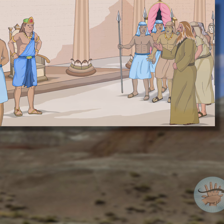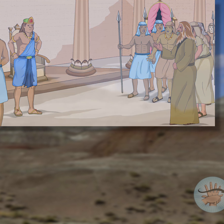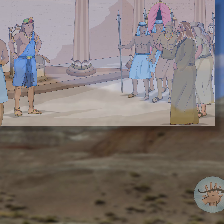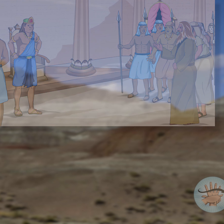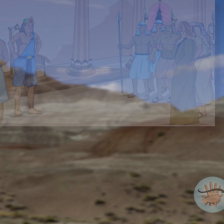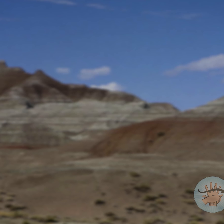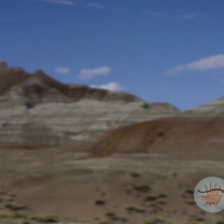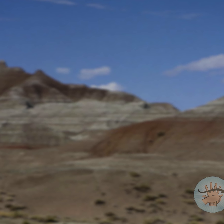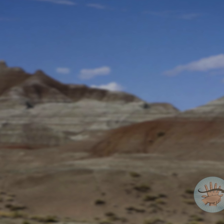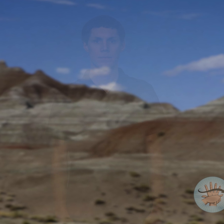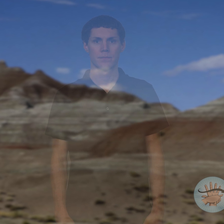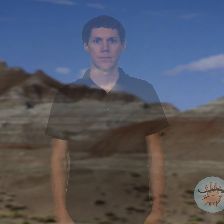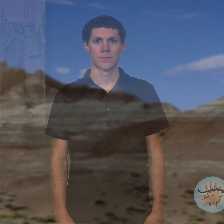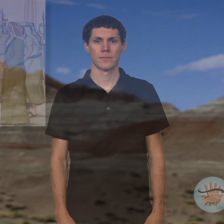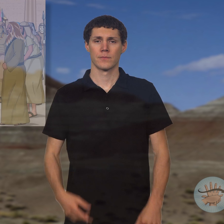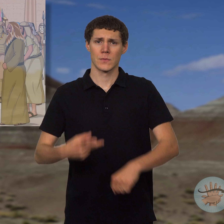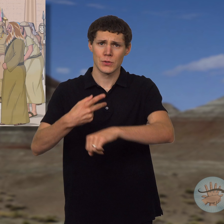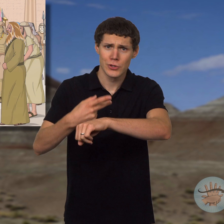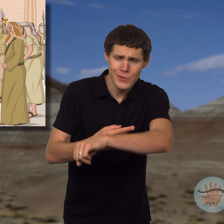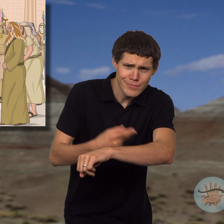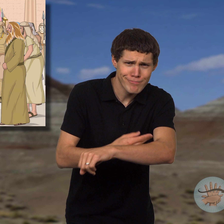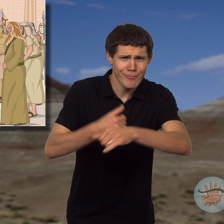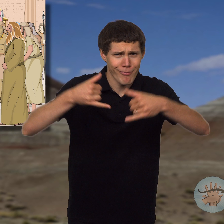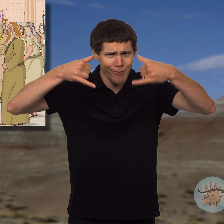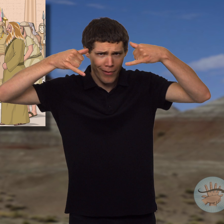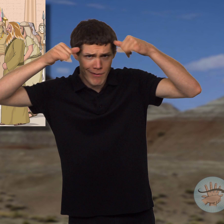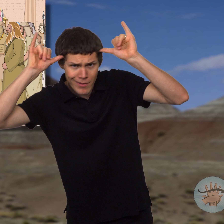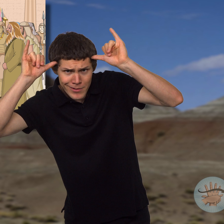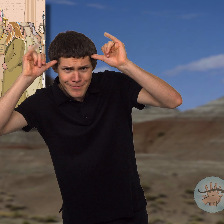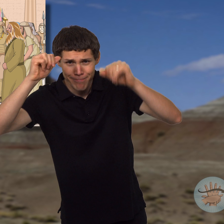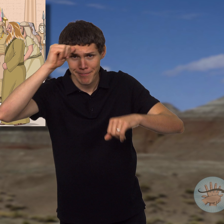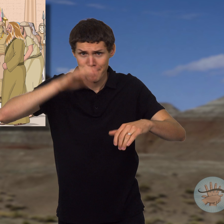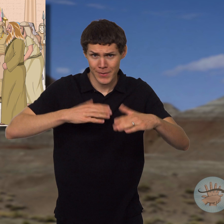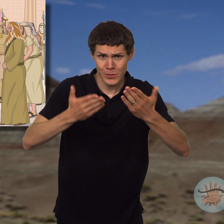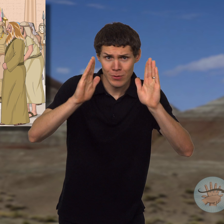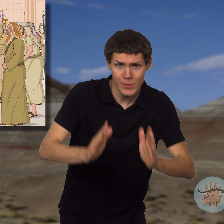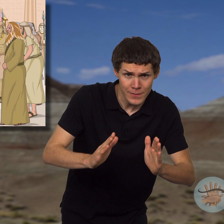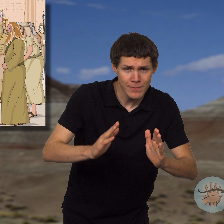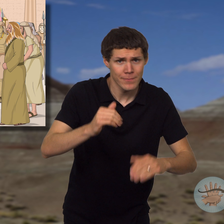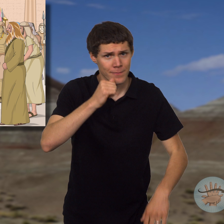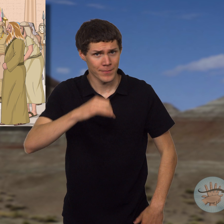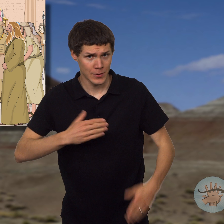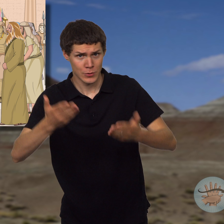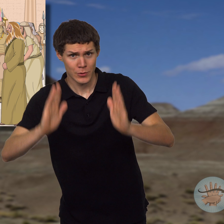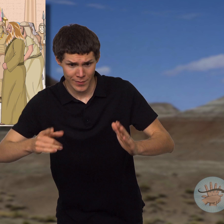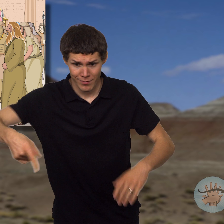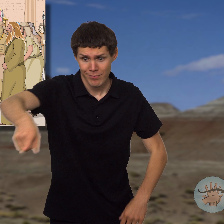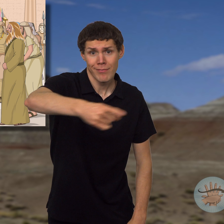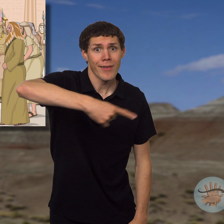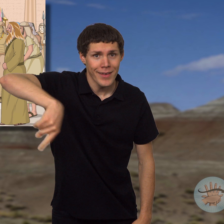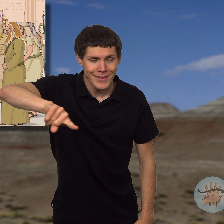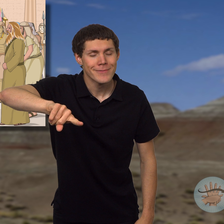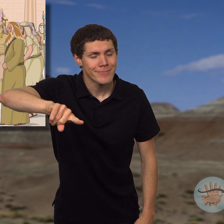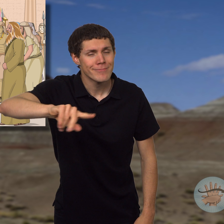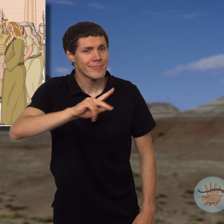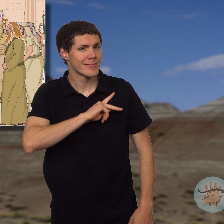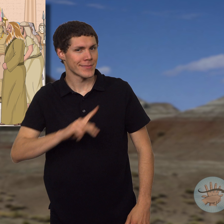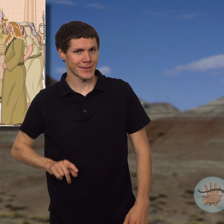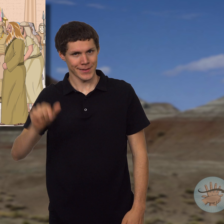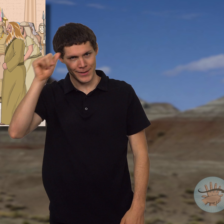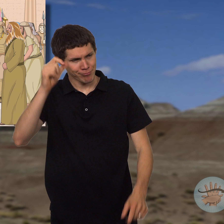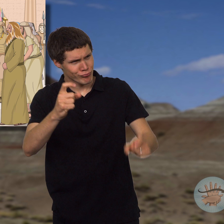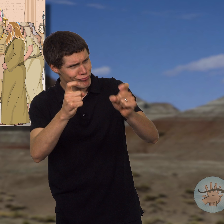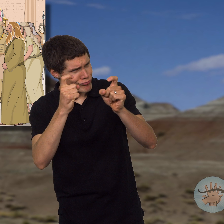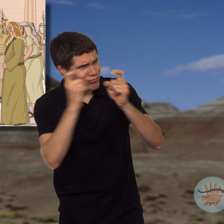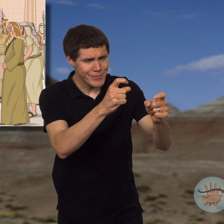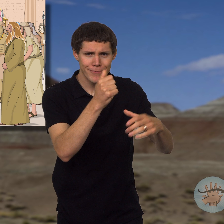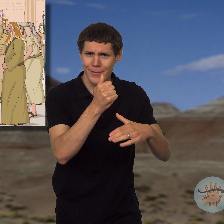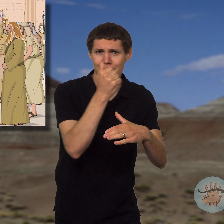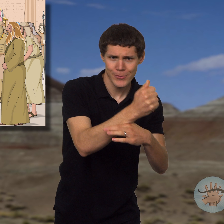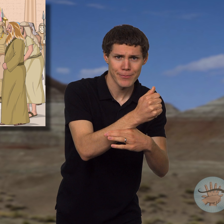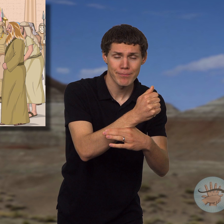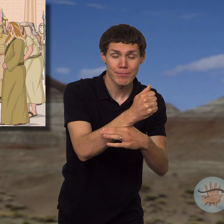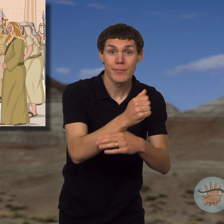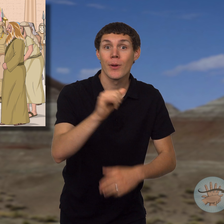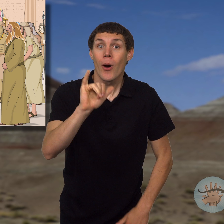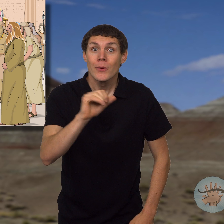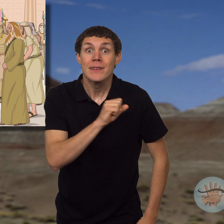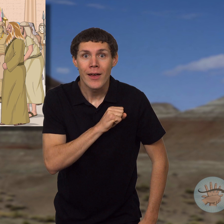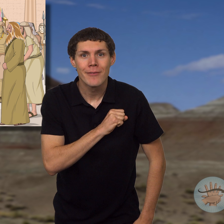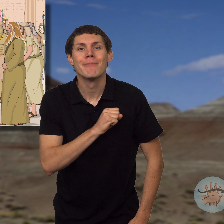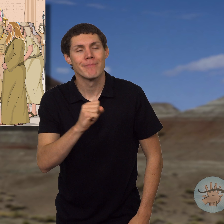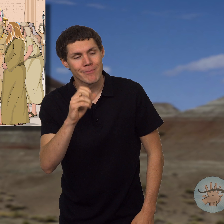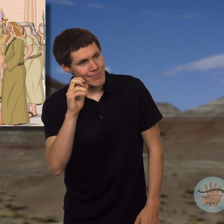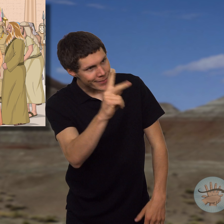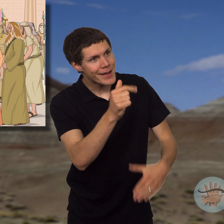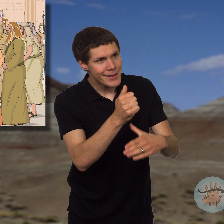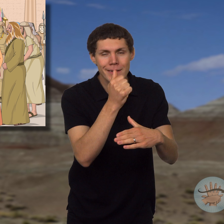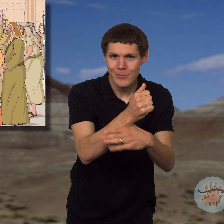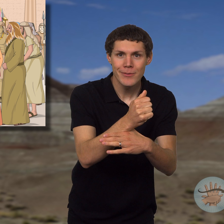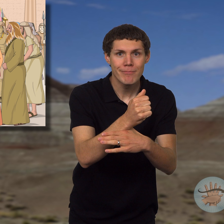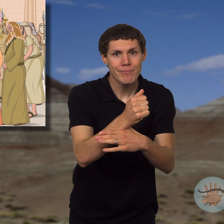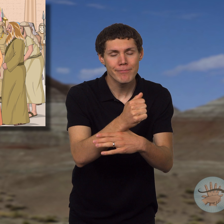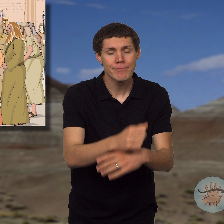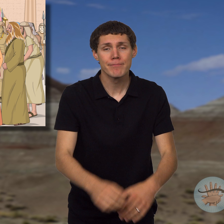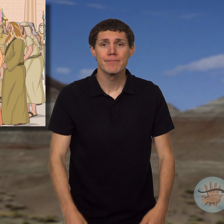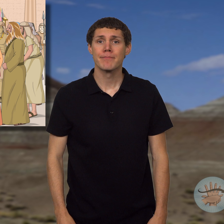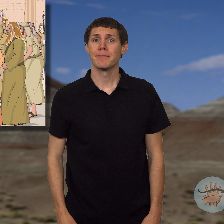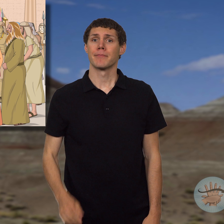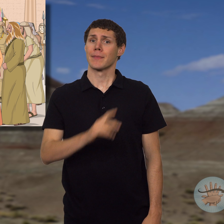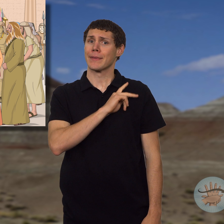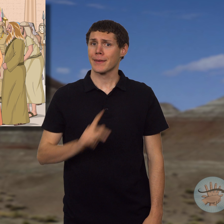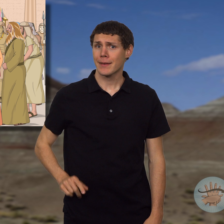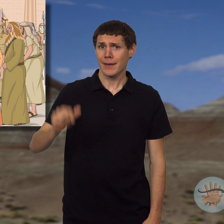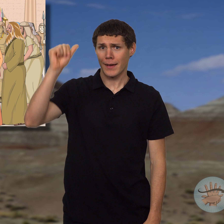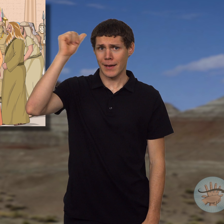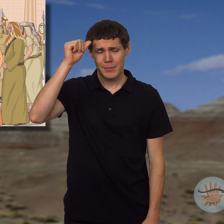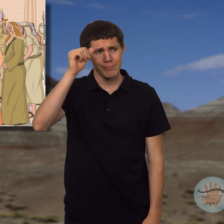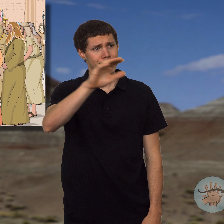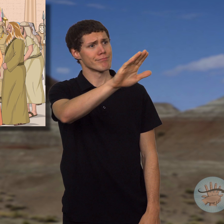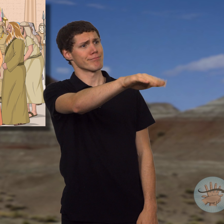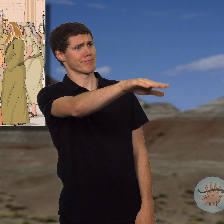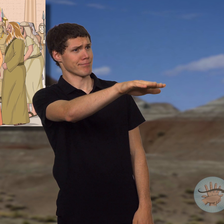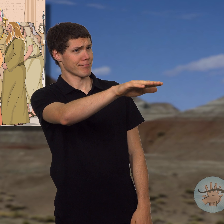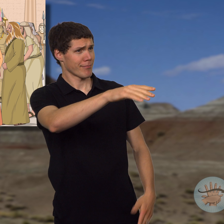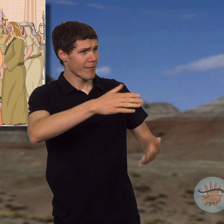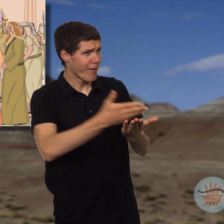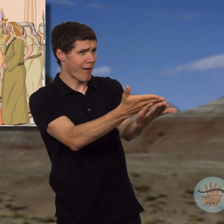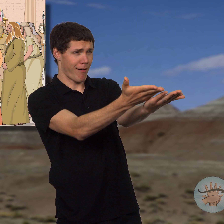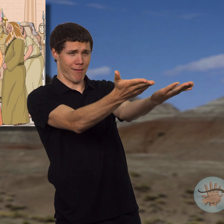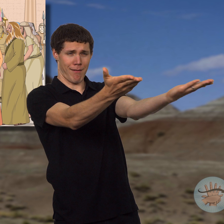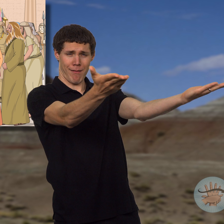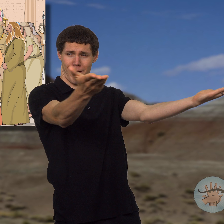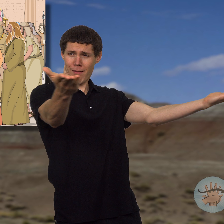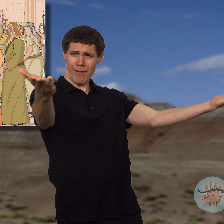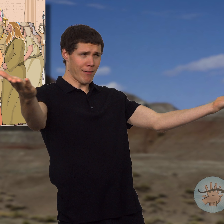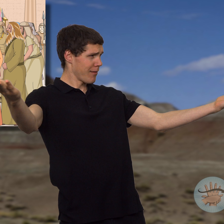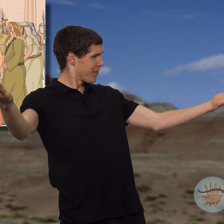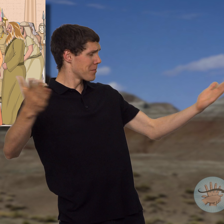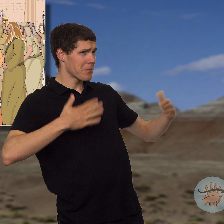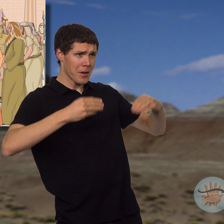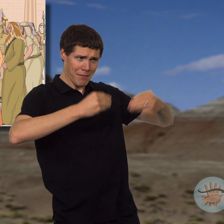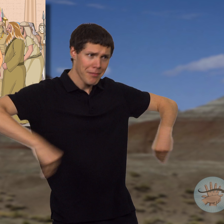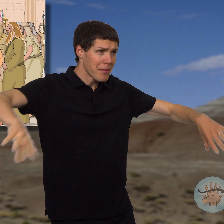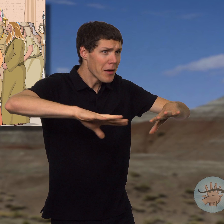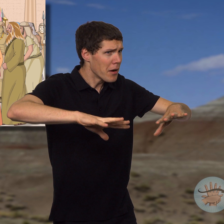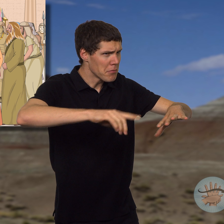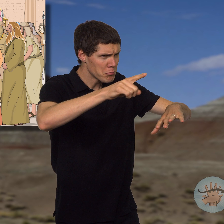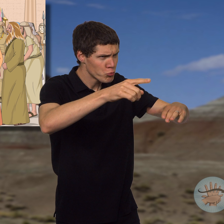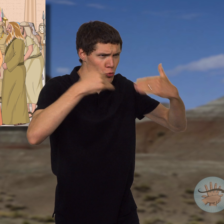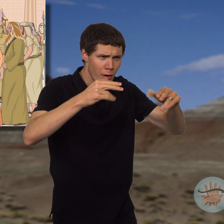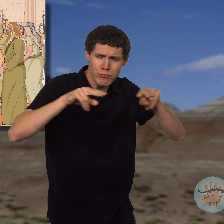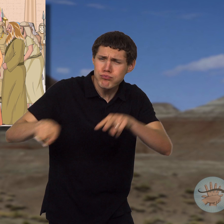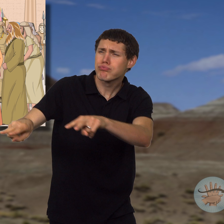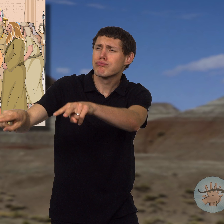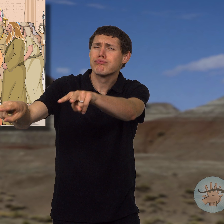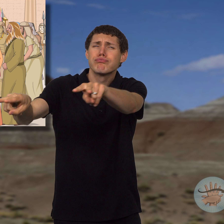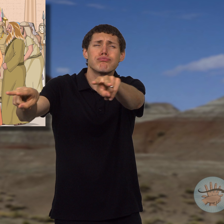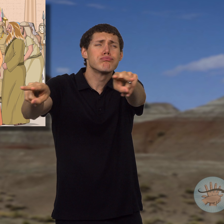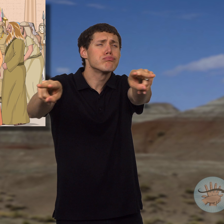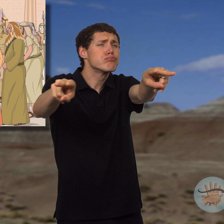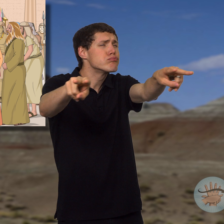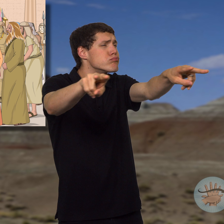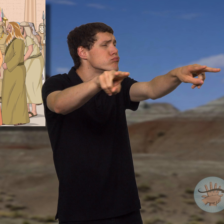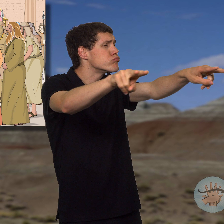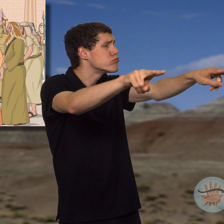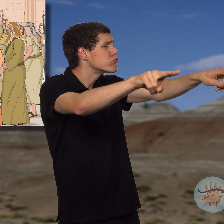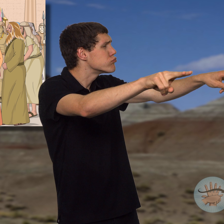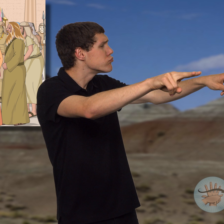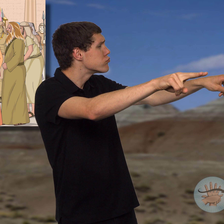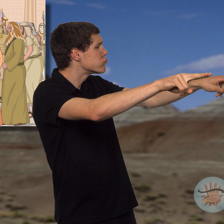So Abimelech brought sheep and cattle, menservants and maidservants, and he gave them to Abraham and restored his wife Sarah to him.